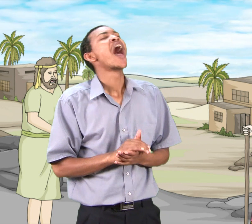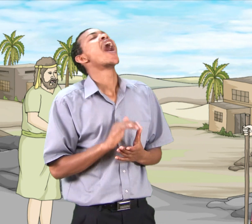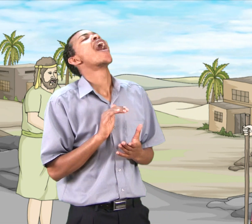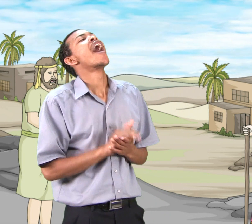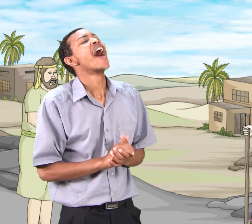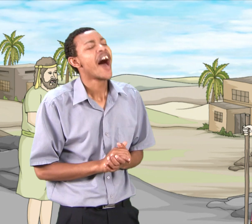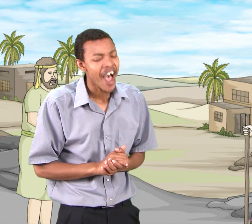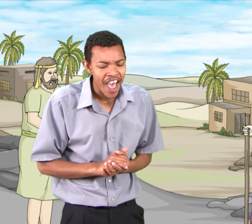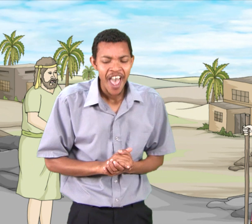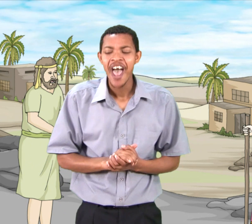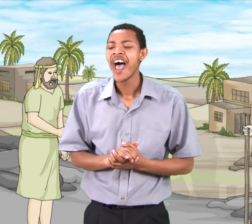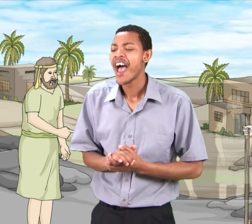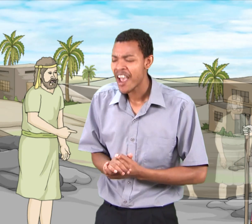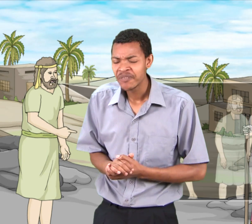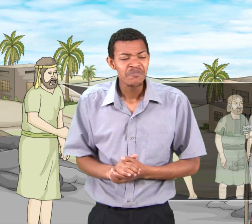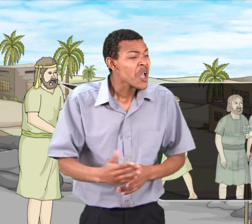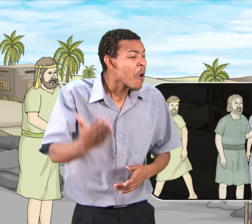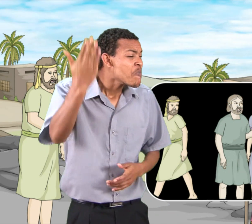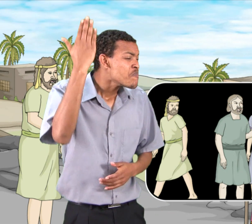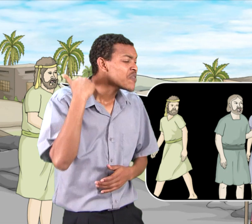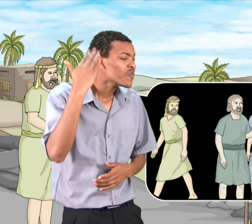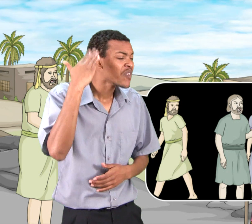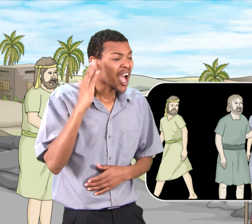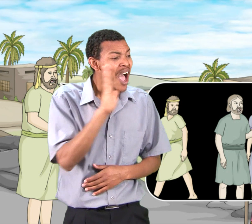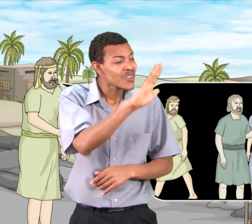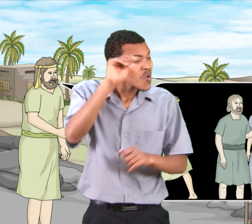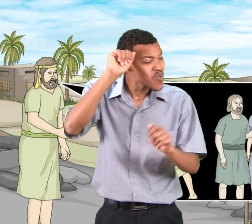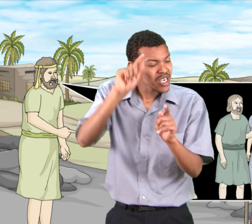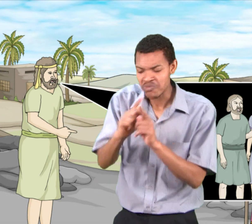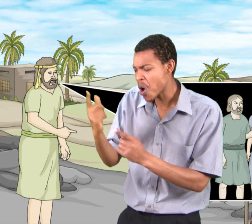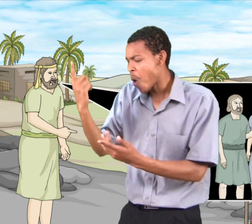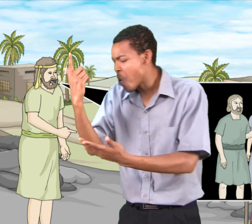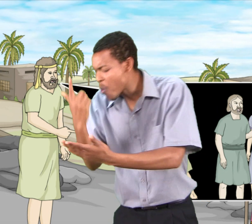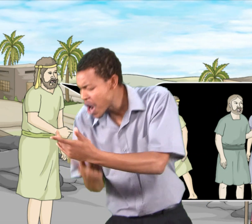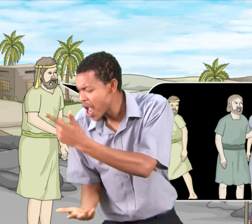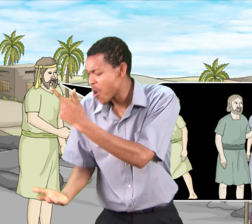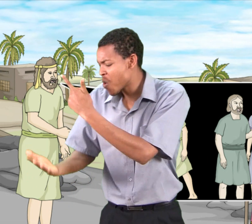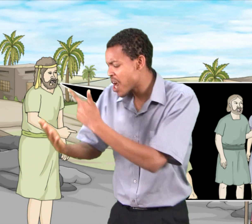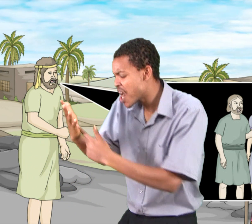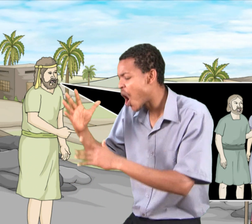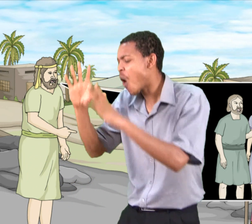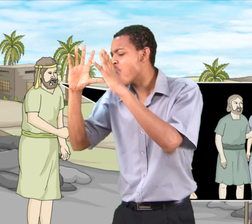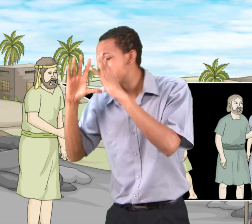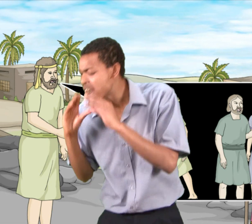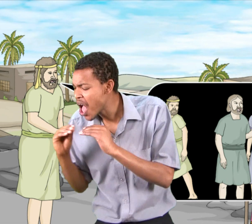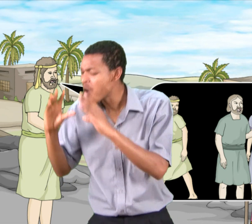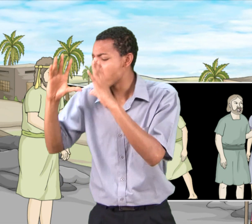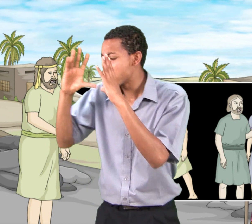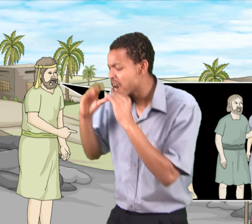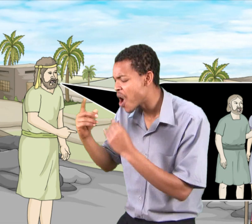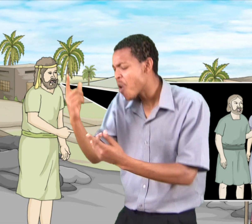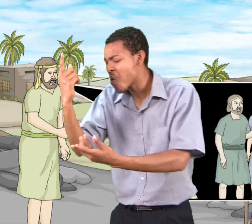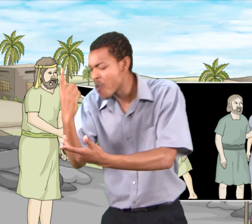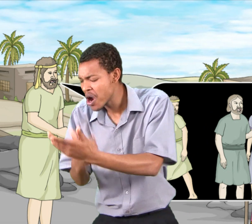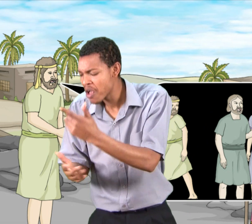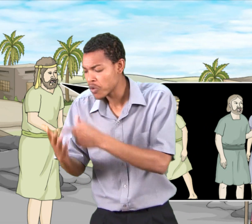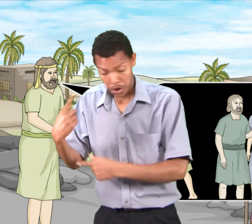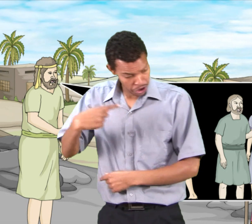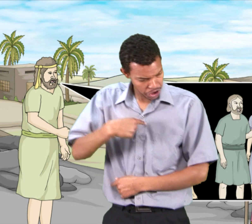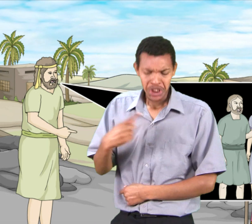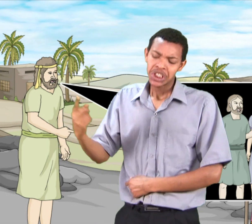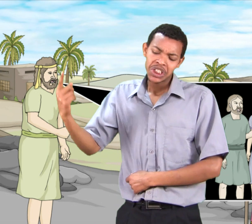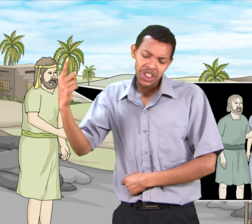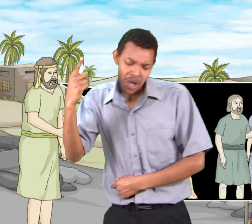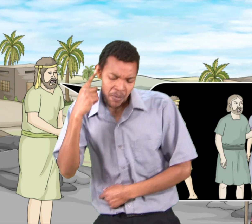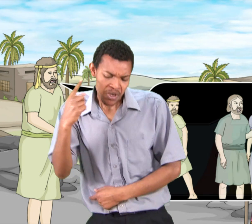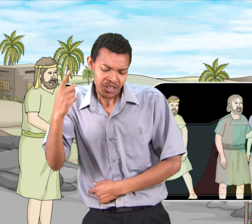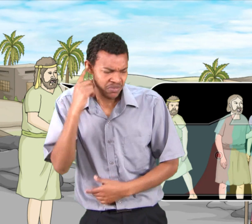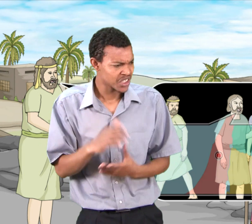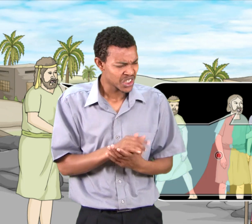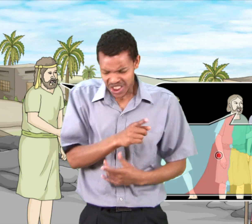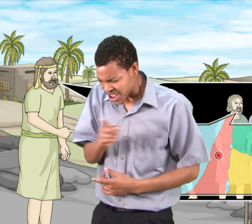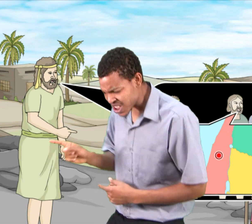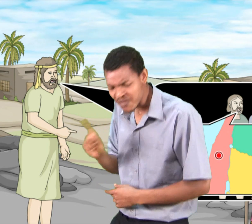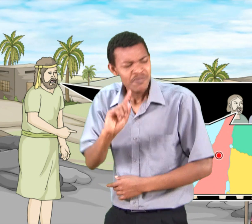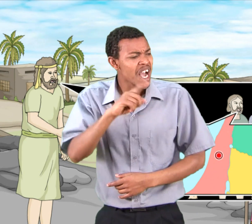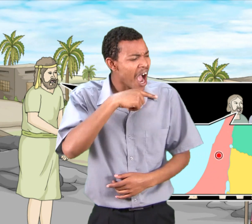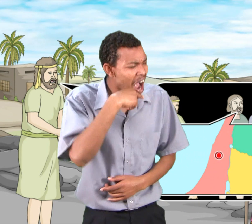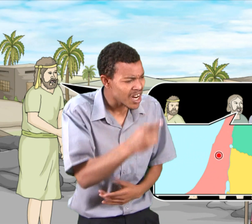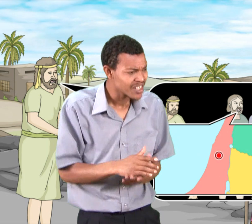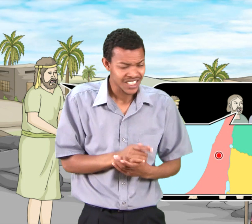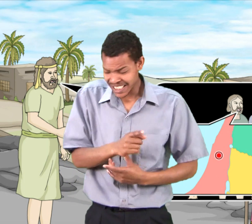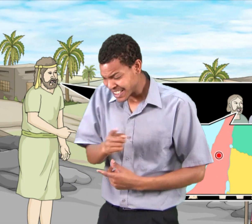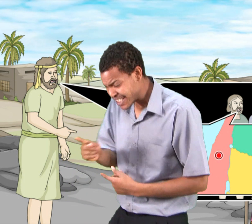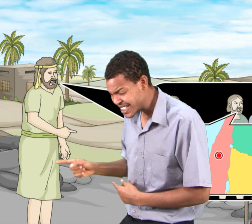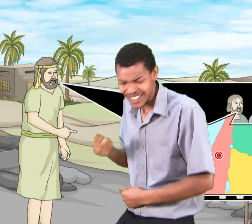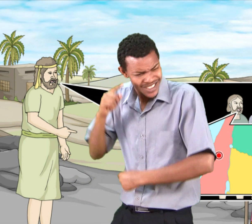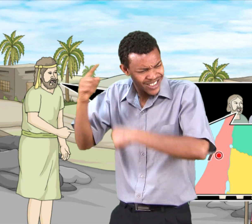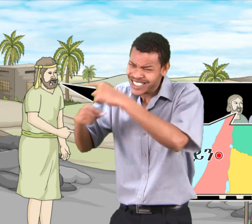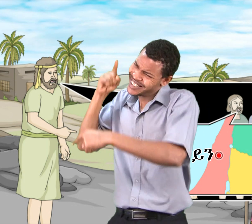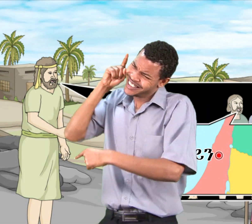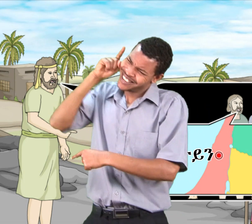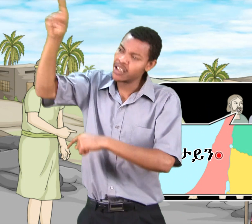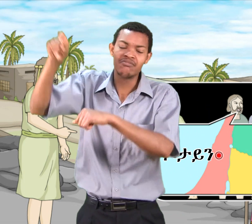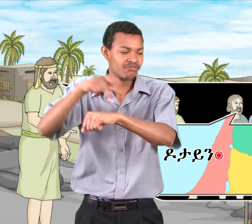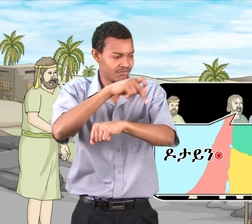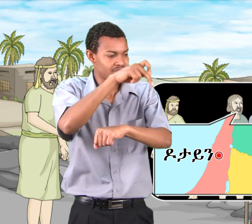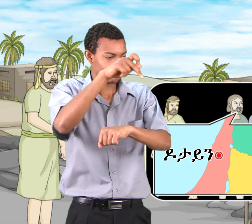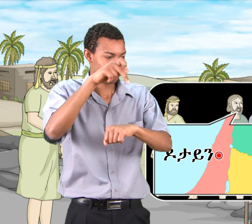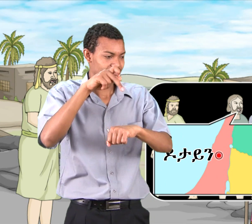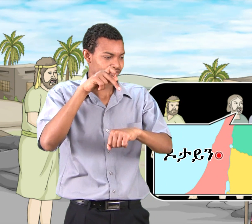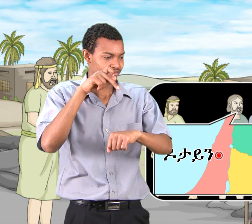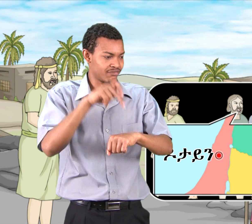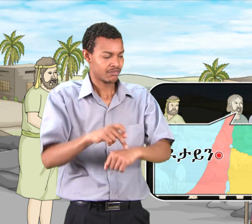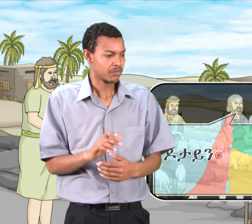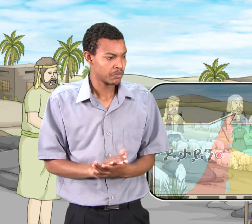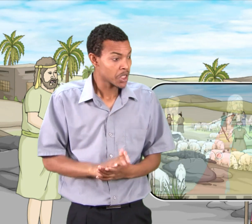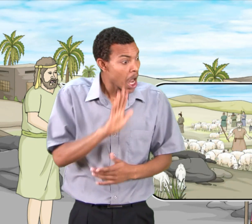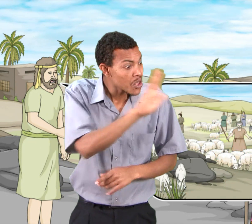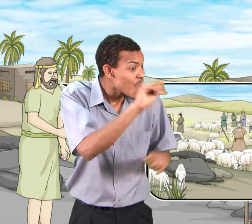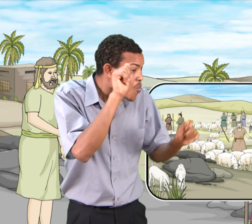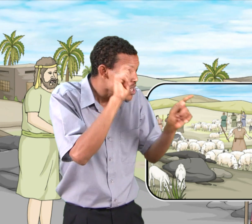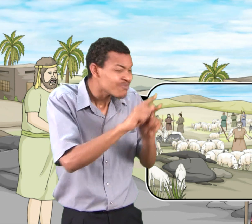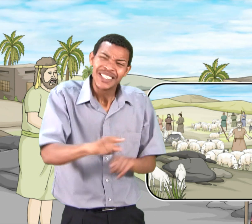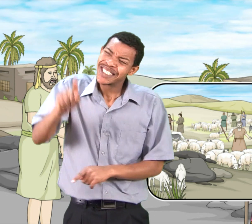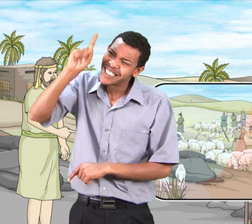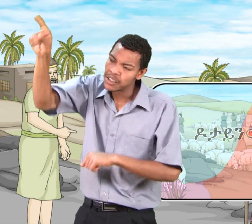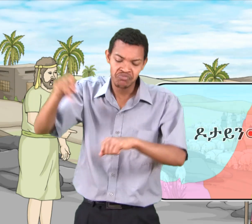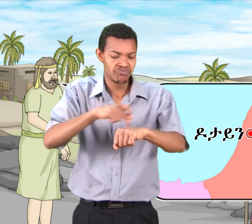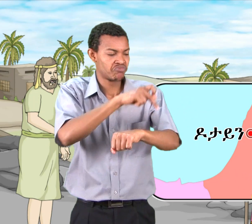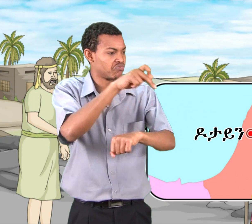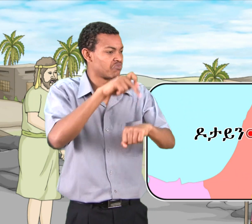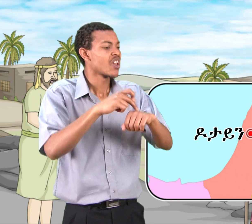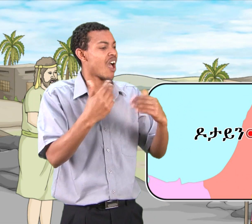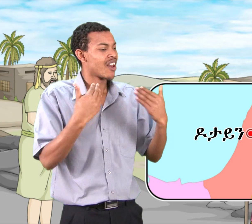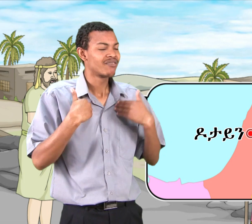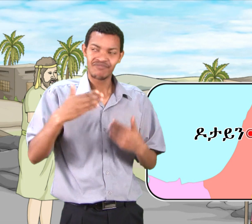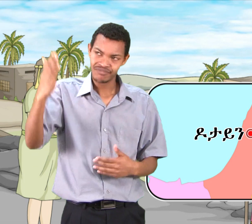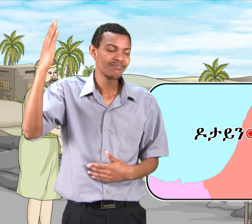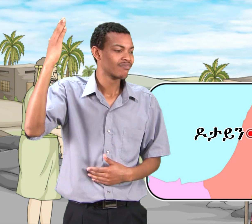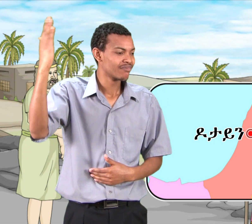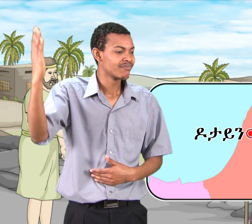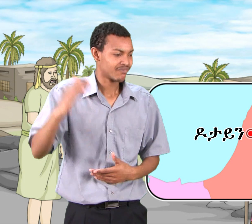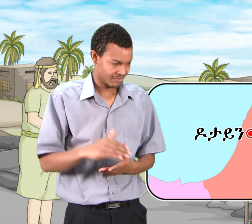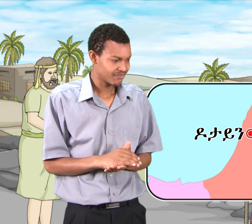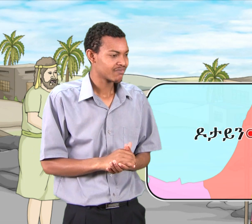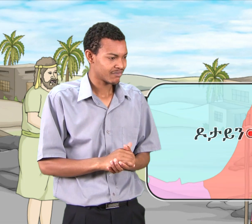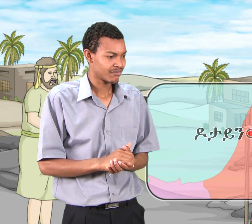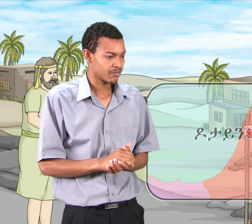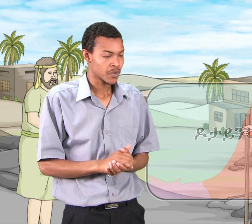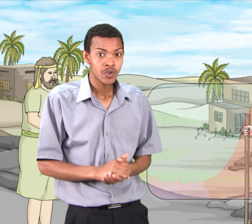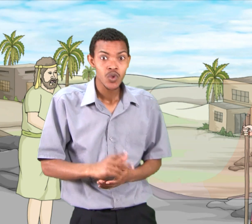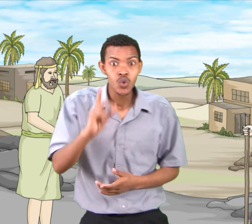“They have moved on from here,” the man answered.